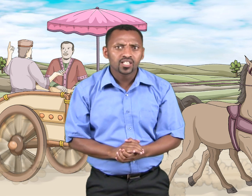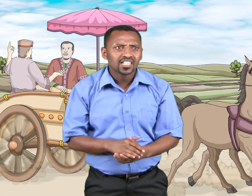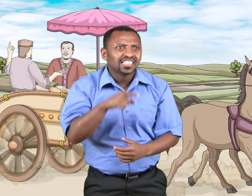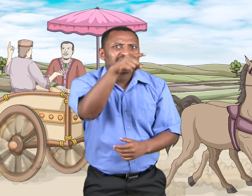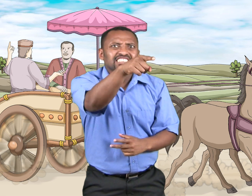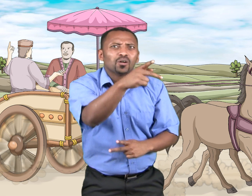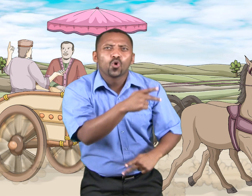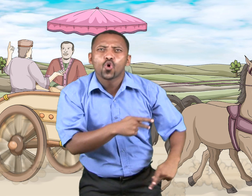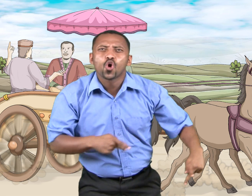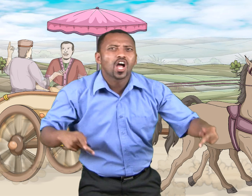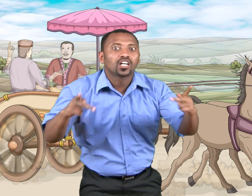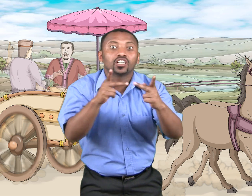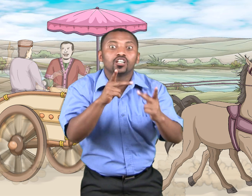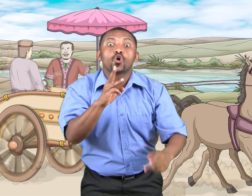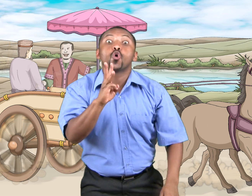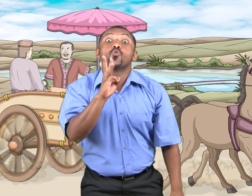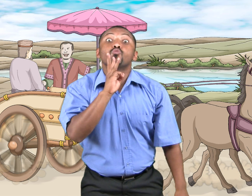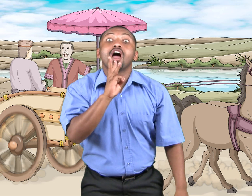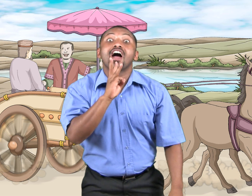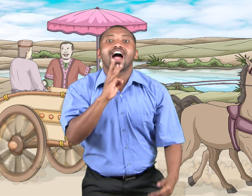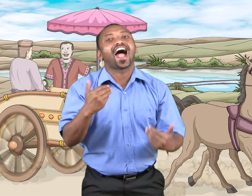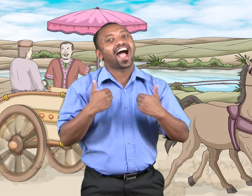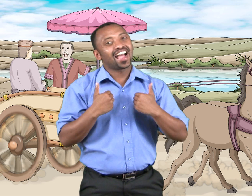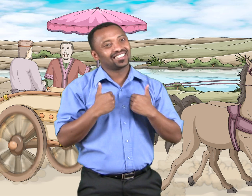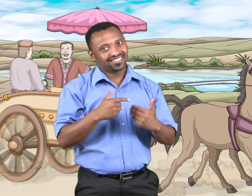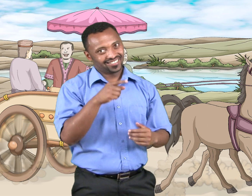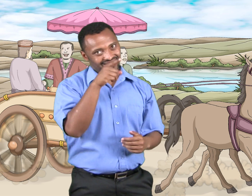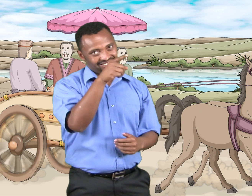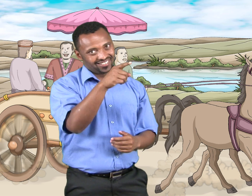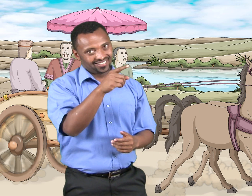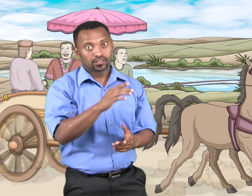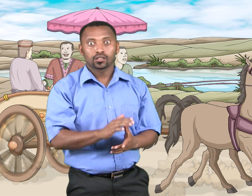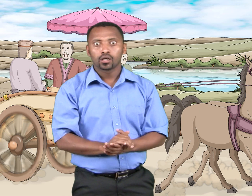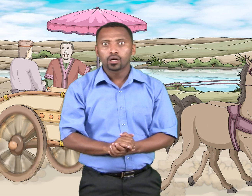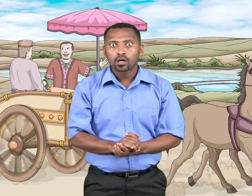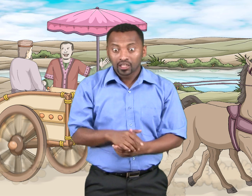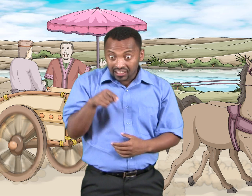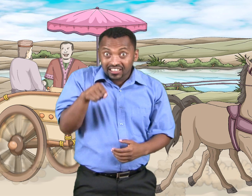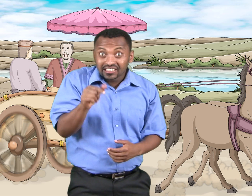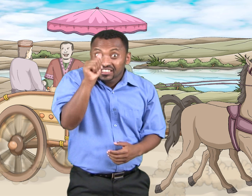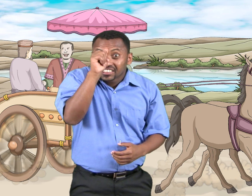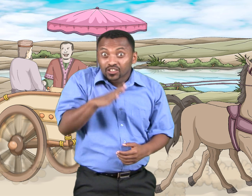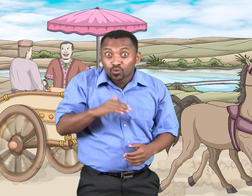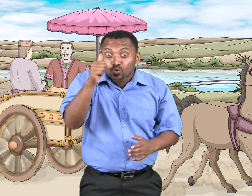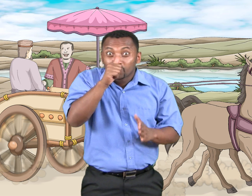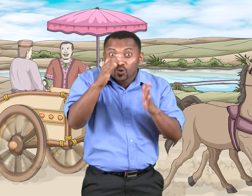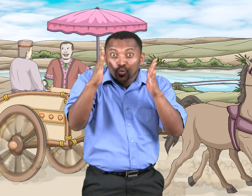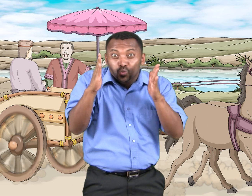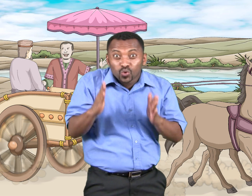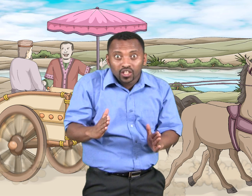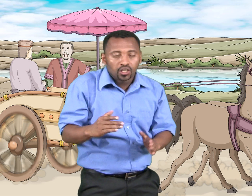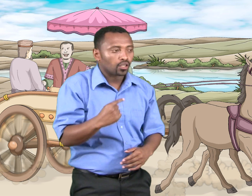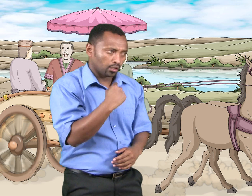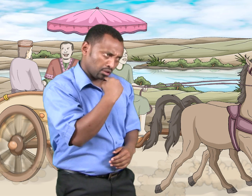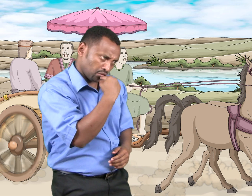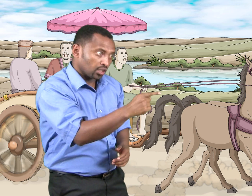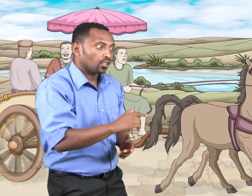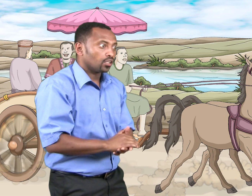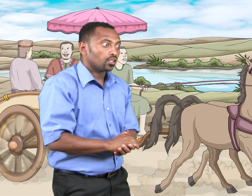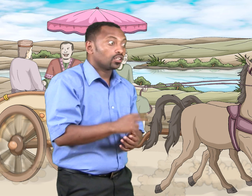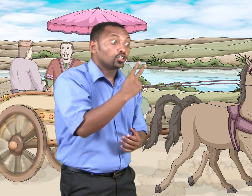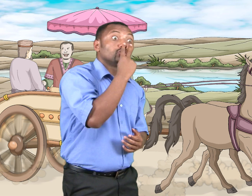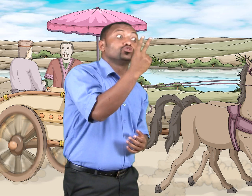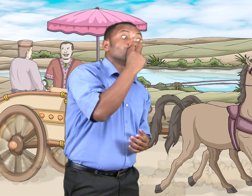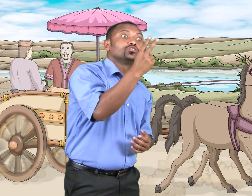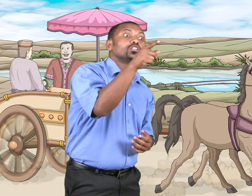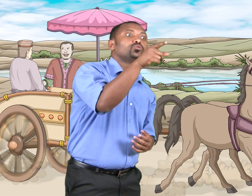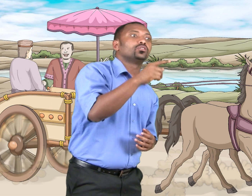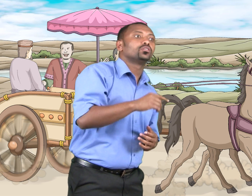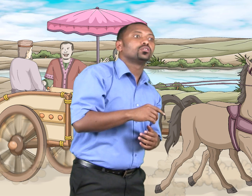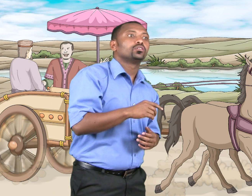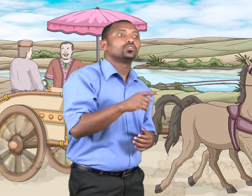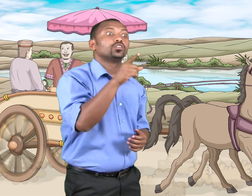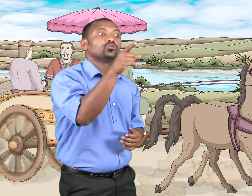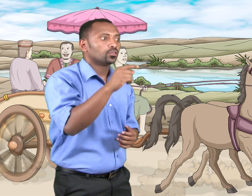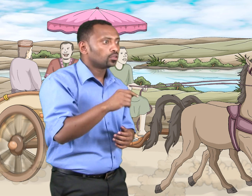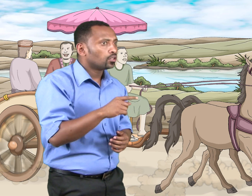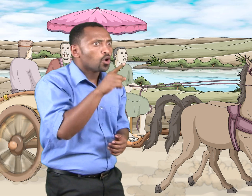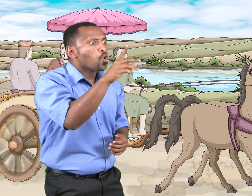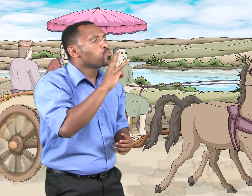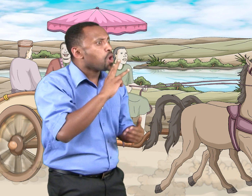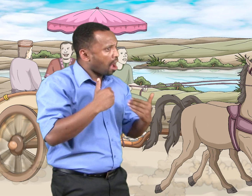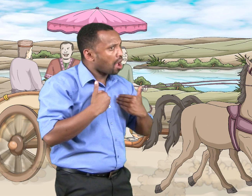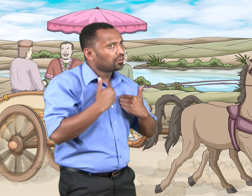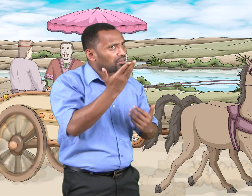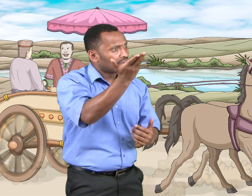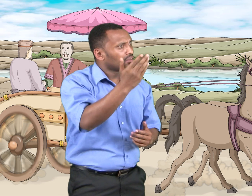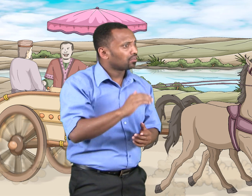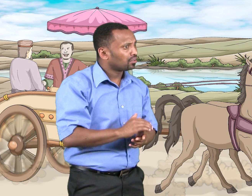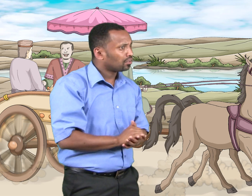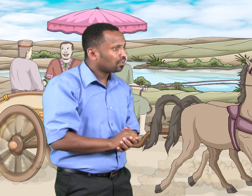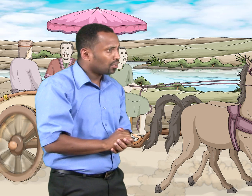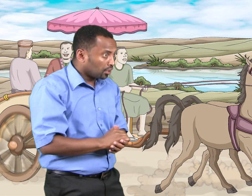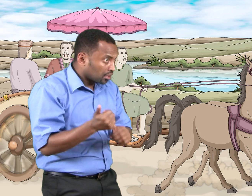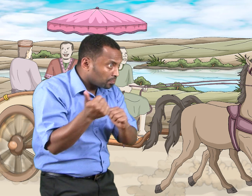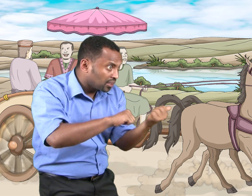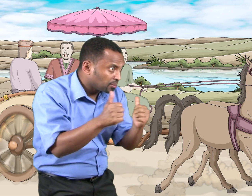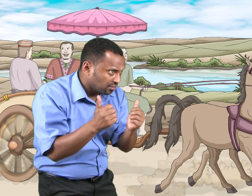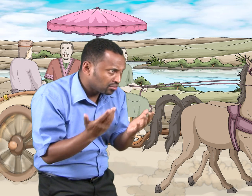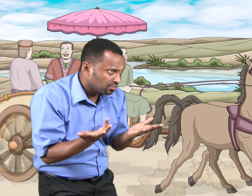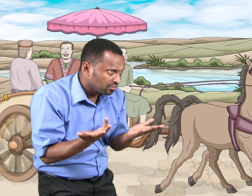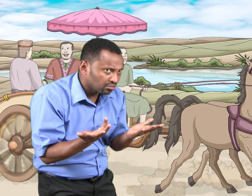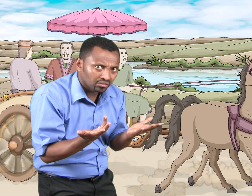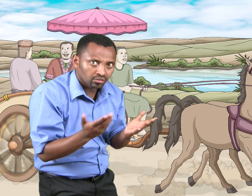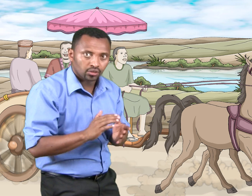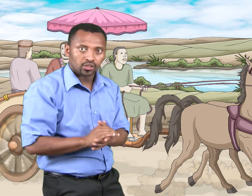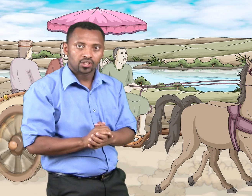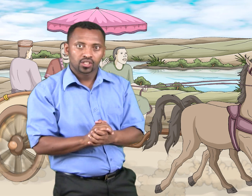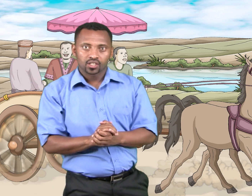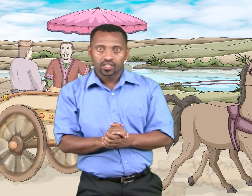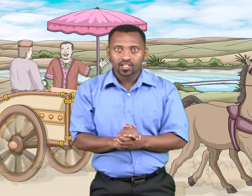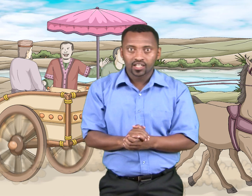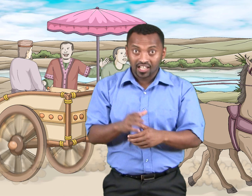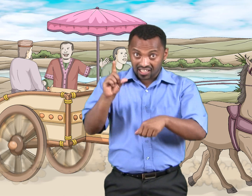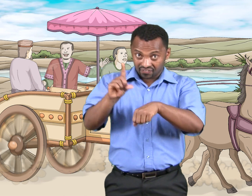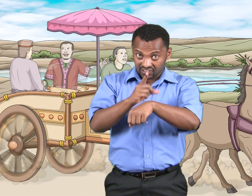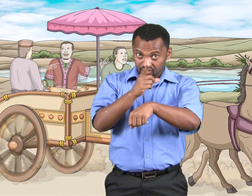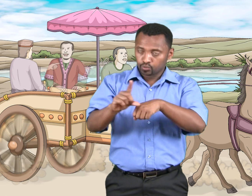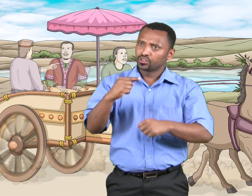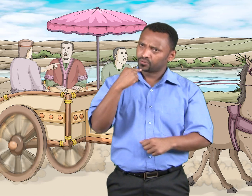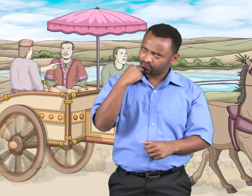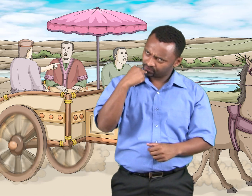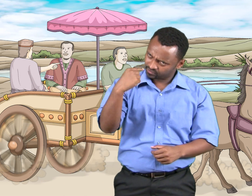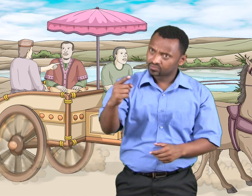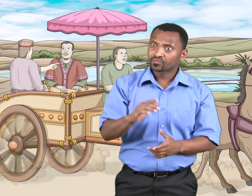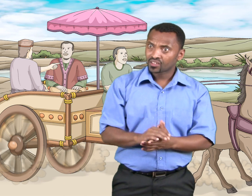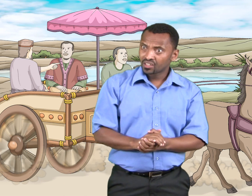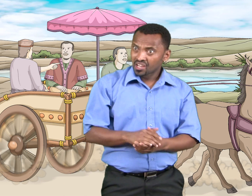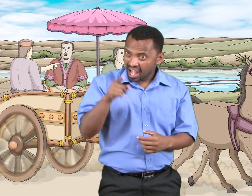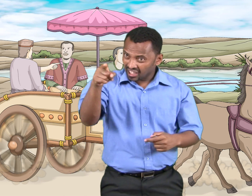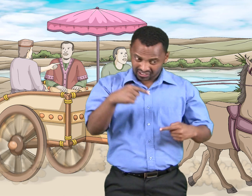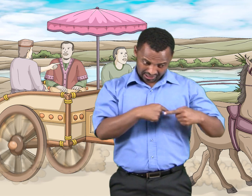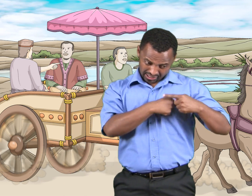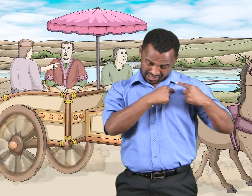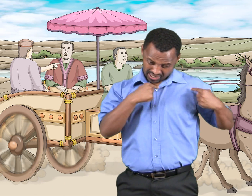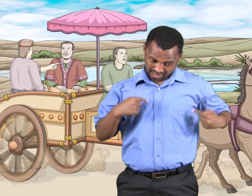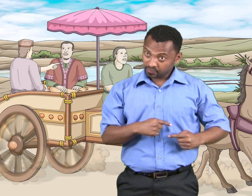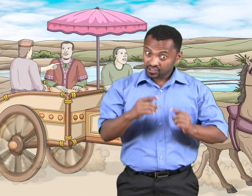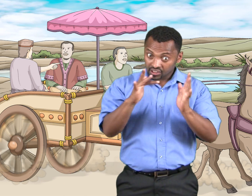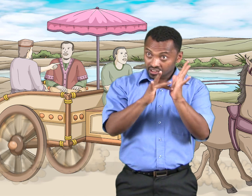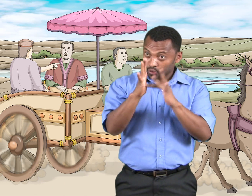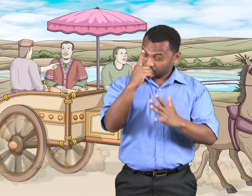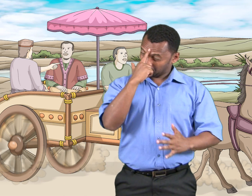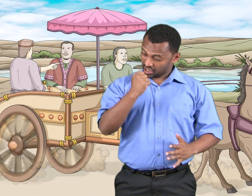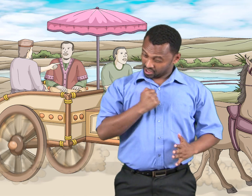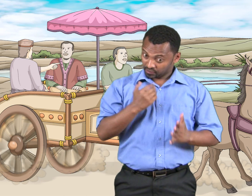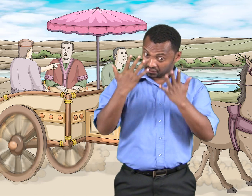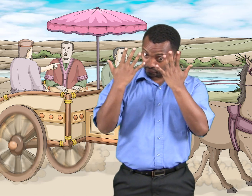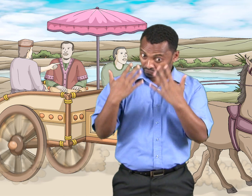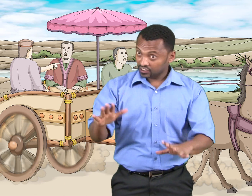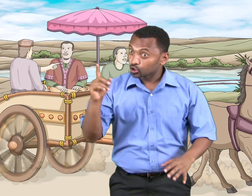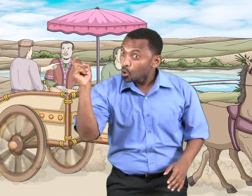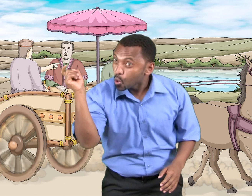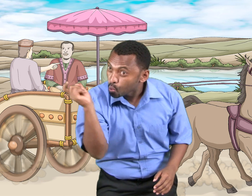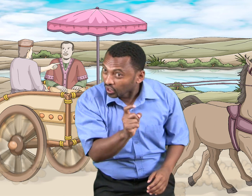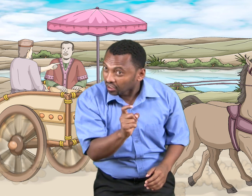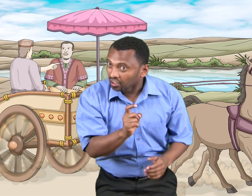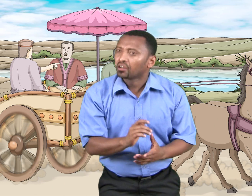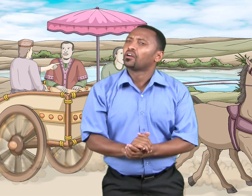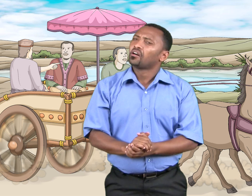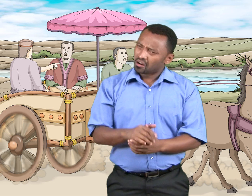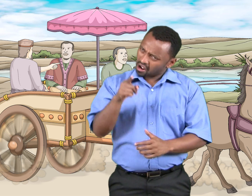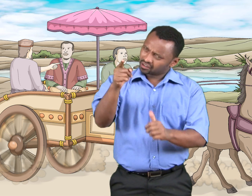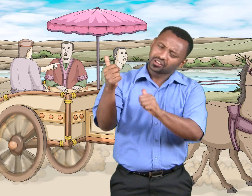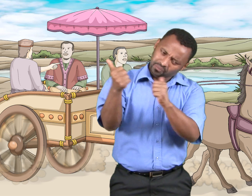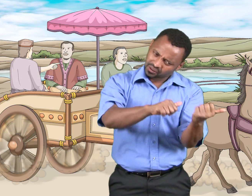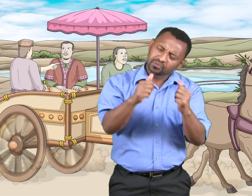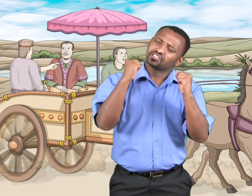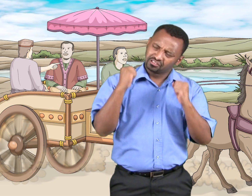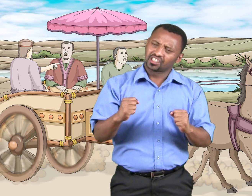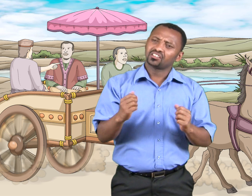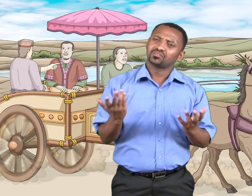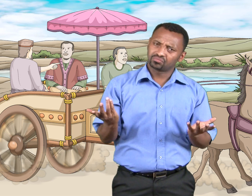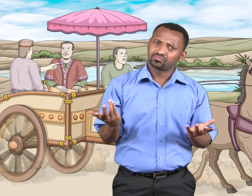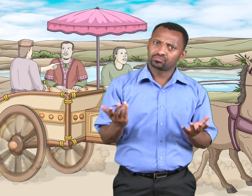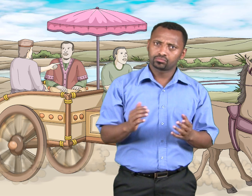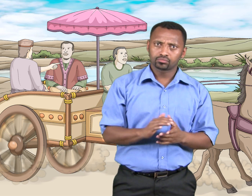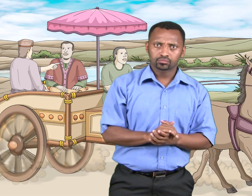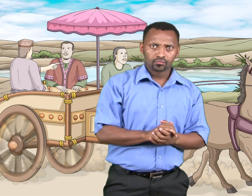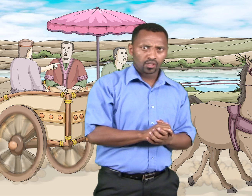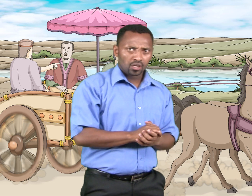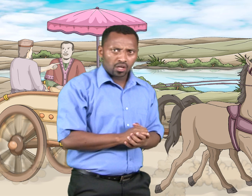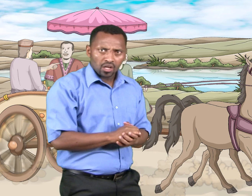As they traveled along the road and came to some water, the eunuch said, “Look, here is water!